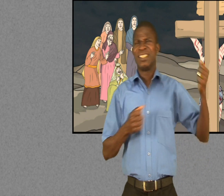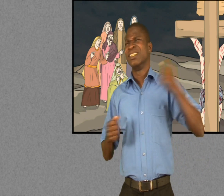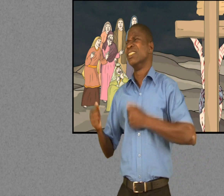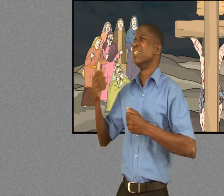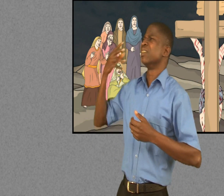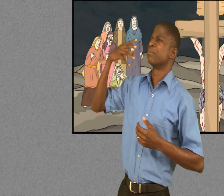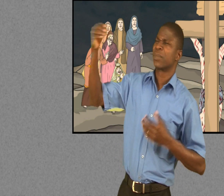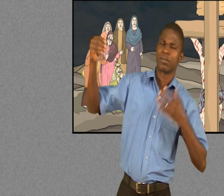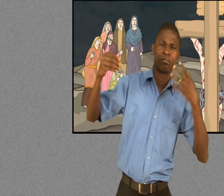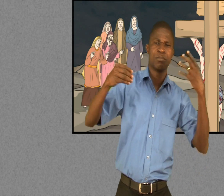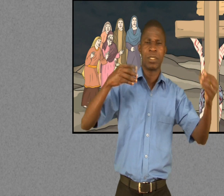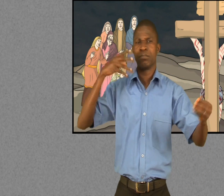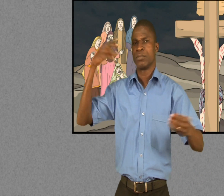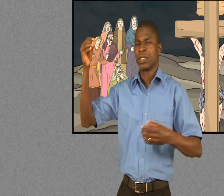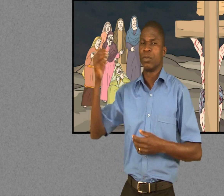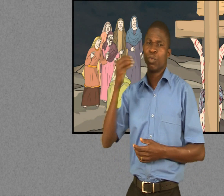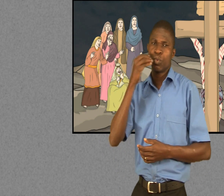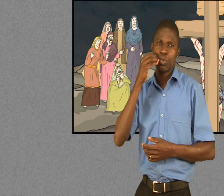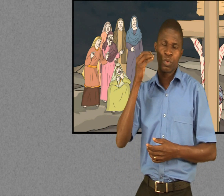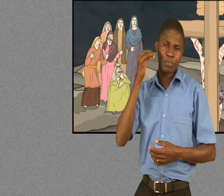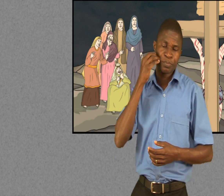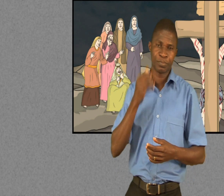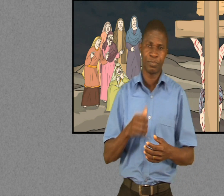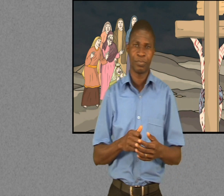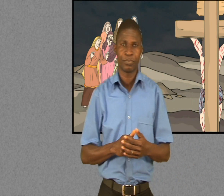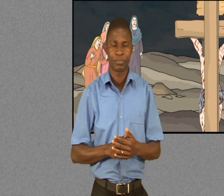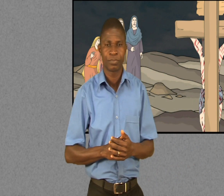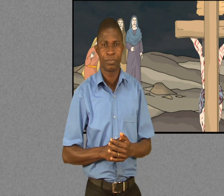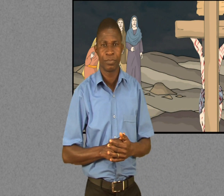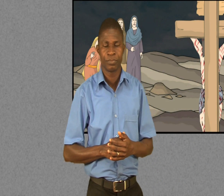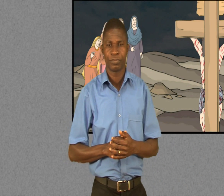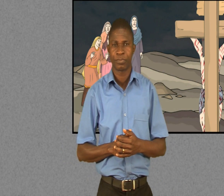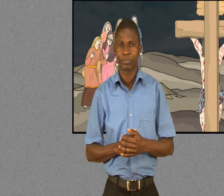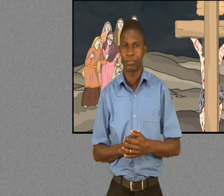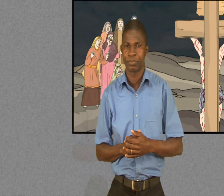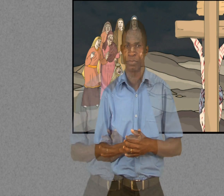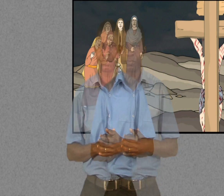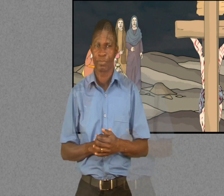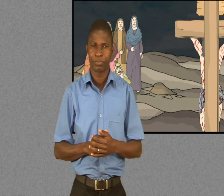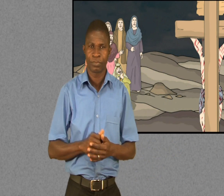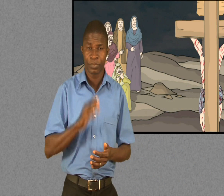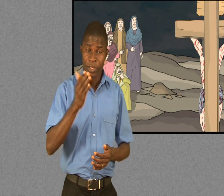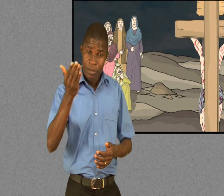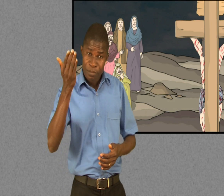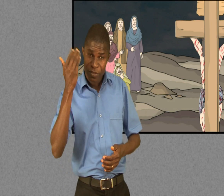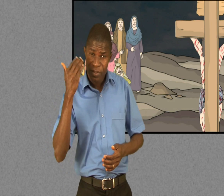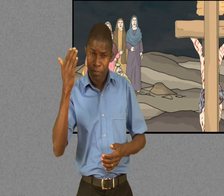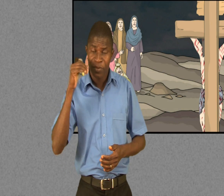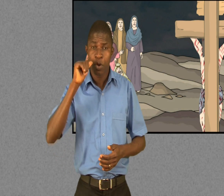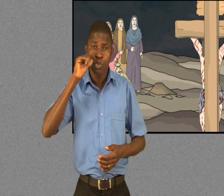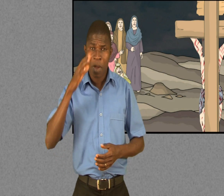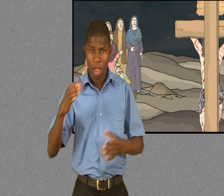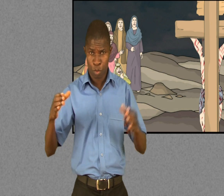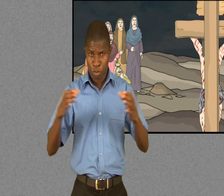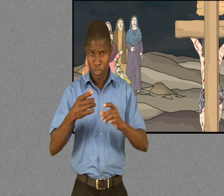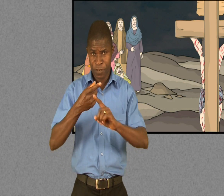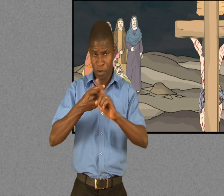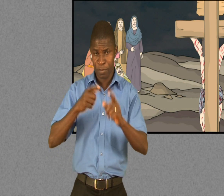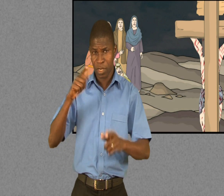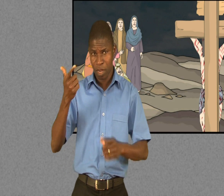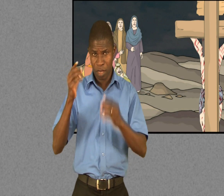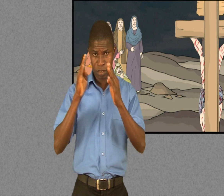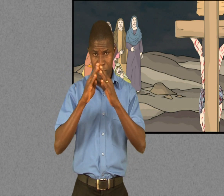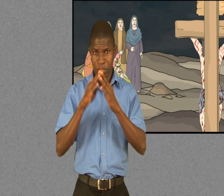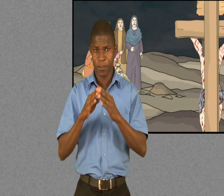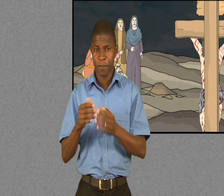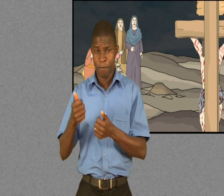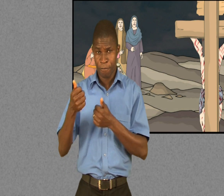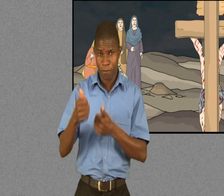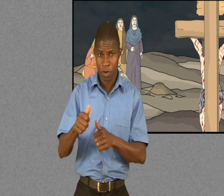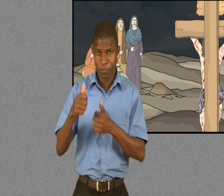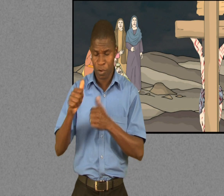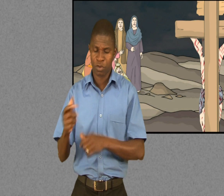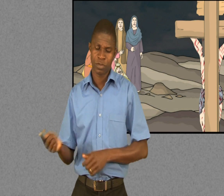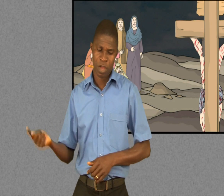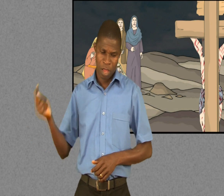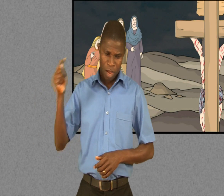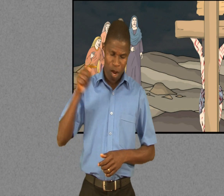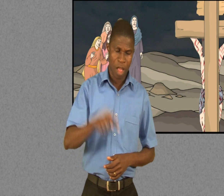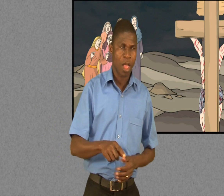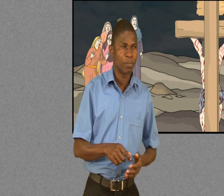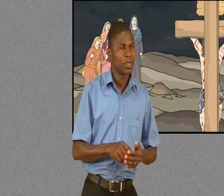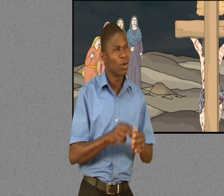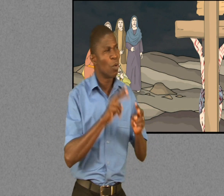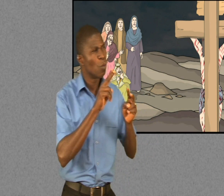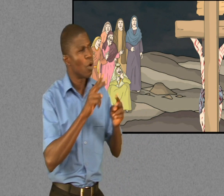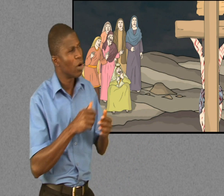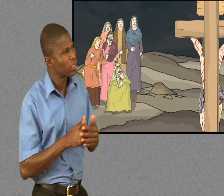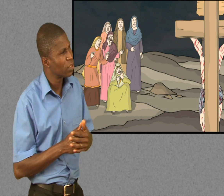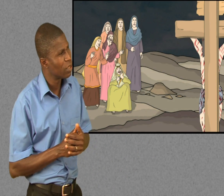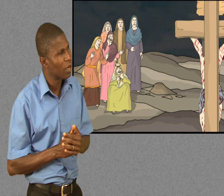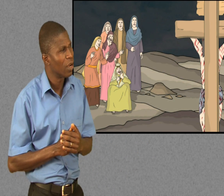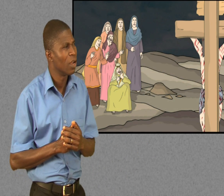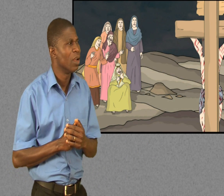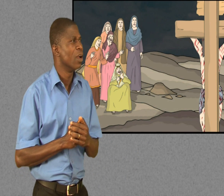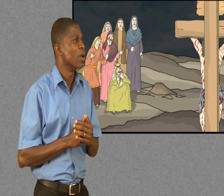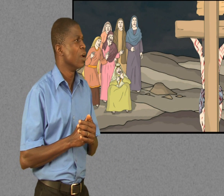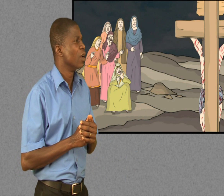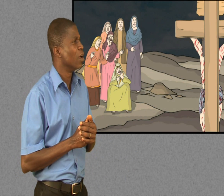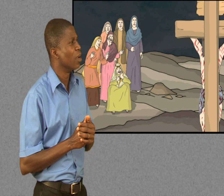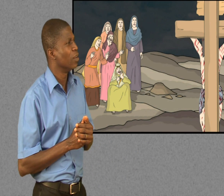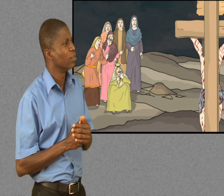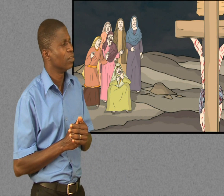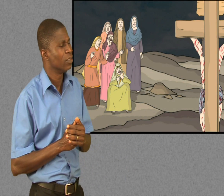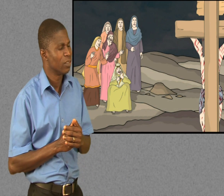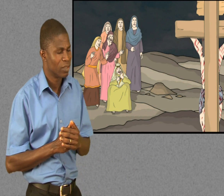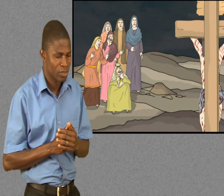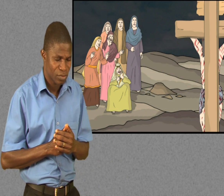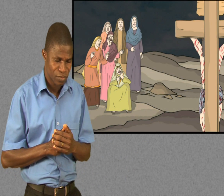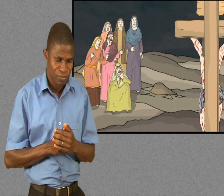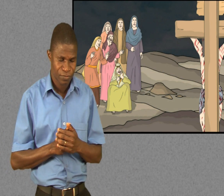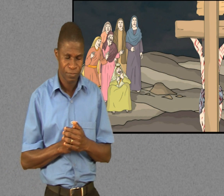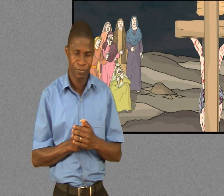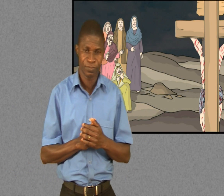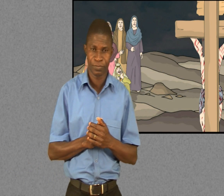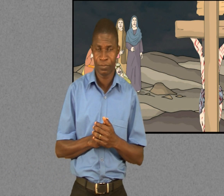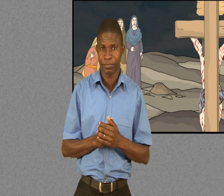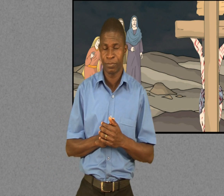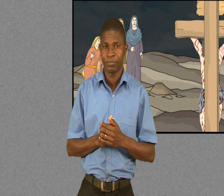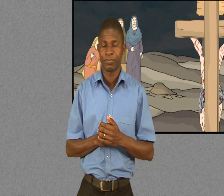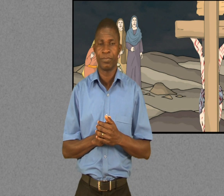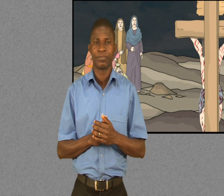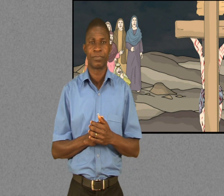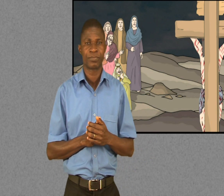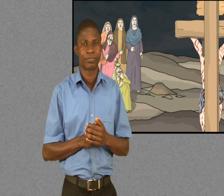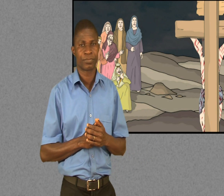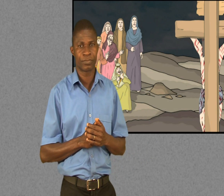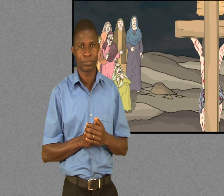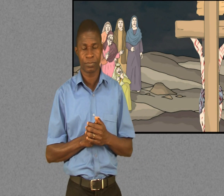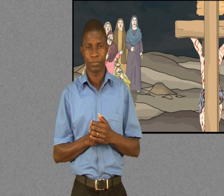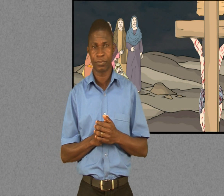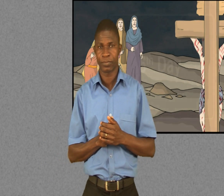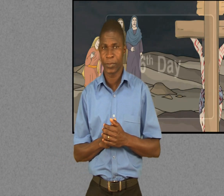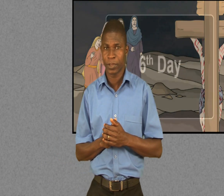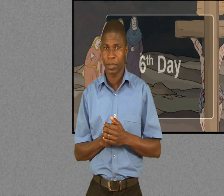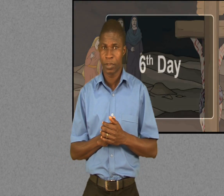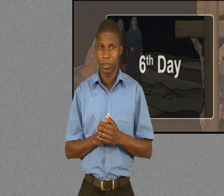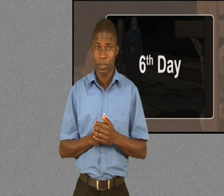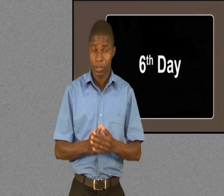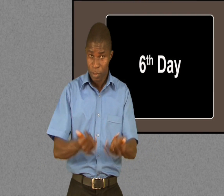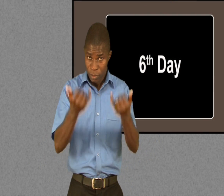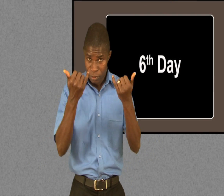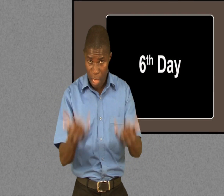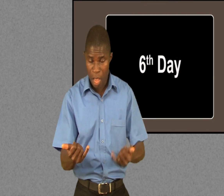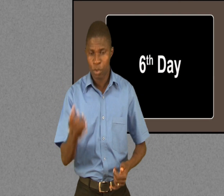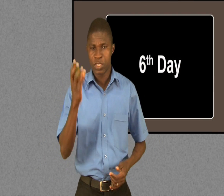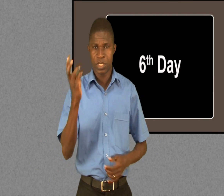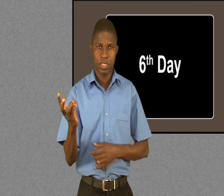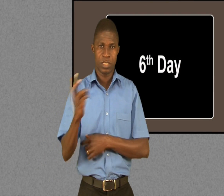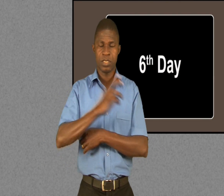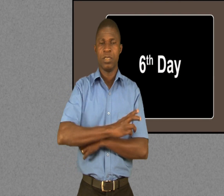And this last deception would be worse than the first.” “You have a guard,” Pilate said. “Go, make the tomb as secure as you know how.” So they went and secured the tomb by sealing the stone and posting the guard. Then Jesus said, “Father, forgive them, for they do not know what they are doing.” And they divided up His garments by casting lots. One of the criminals who hung there heaped abuse on Him. “Are You not the Christ?” he said. “Save Yourself and us!” But the other one rebuked him, saying, “Do you not even fear God, since you are under the same judgment? We are punished justly, for we are receiving what our actions deserve. But this man has done nothing wrong.” Then he said, “Jesus, remember me when You come into Your kingdom!” And Jesus said to him, “Truly I tell you, today you will be with Me in Paradise.”